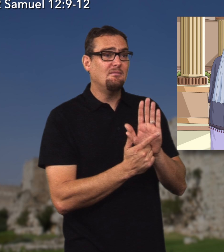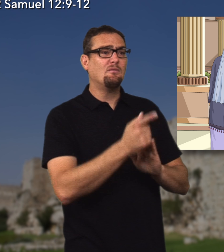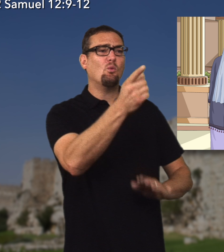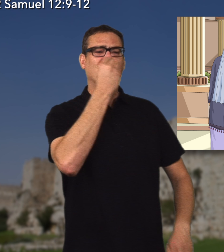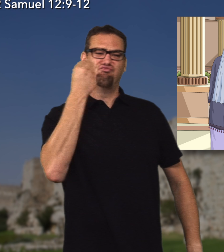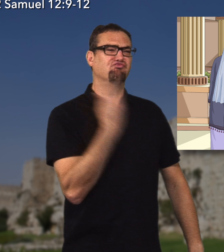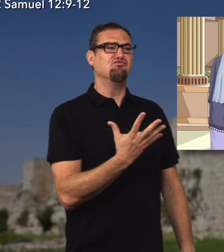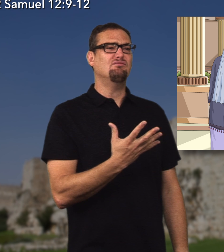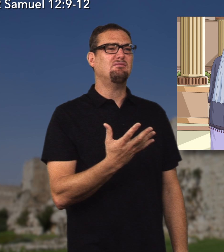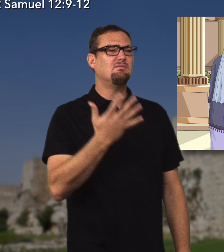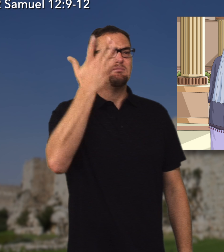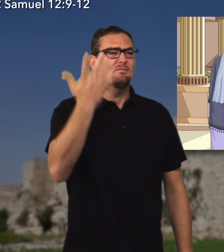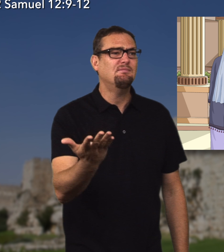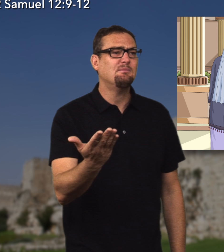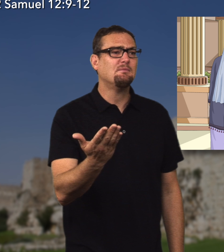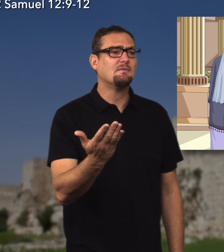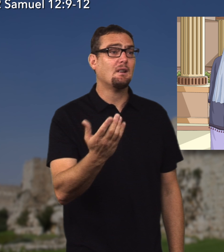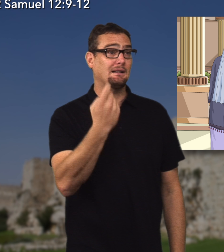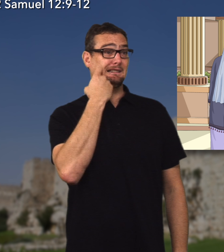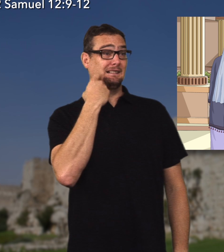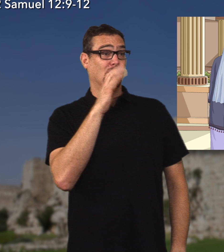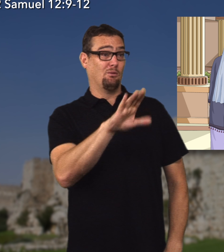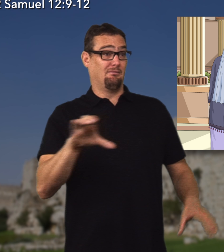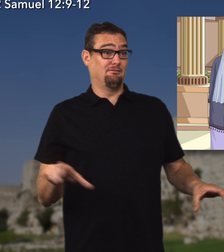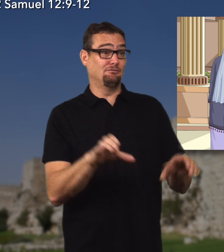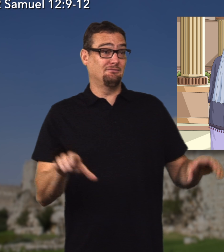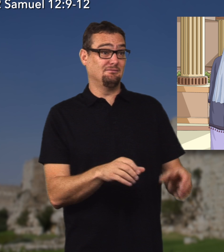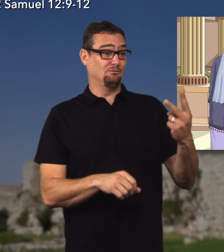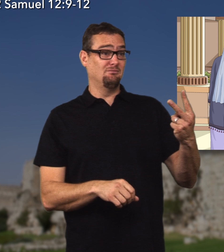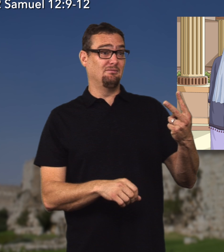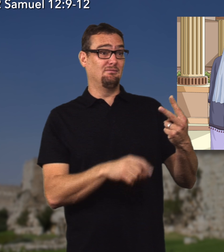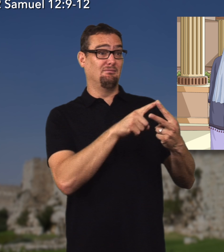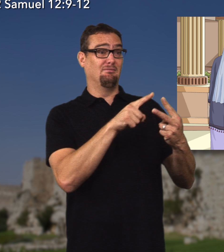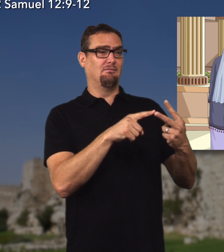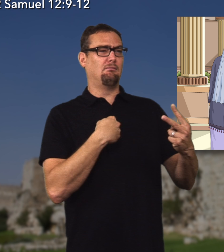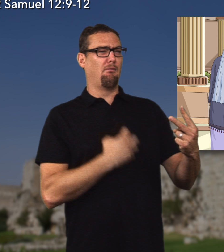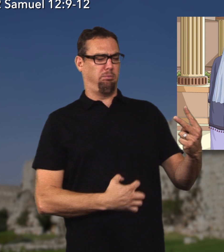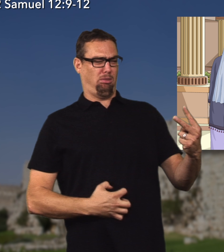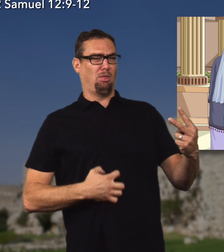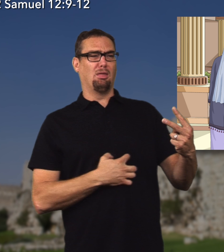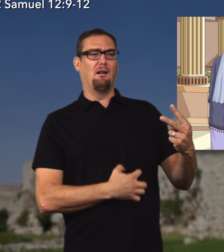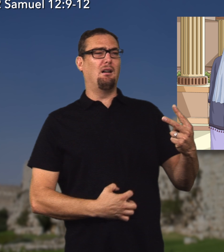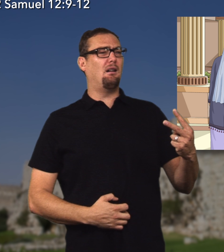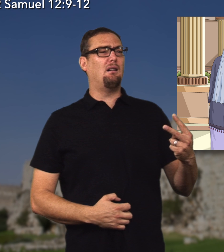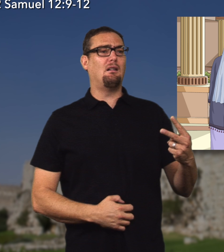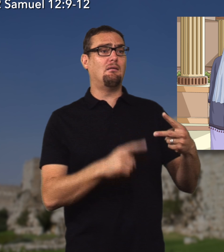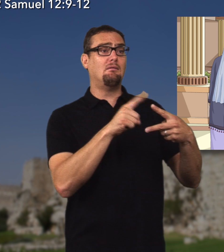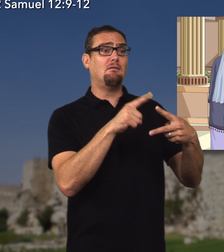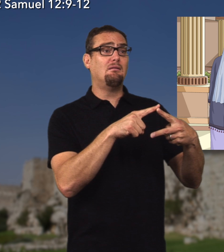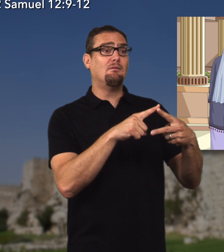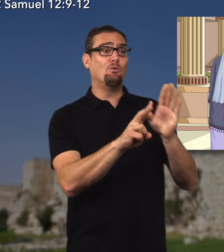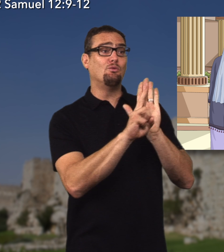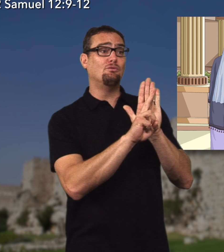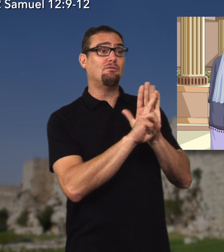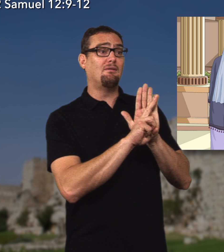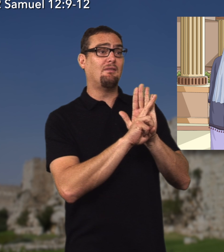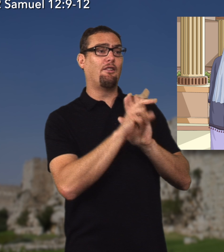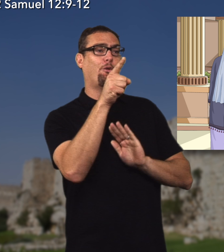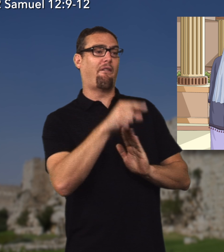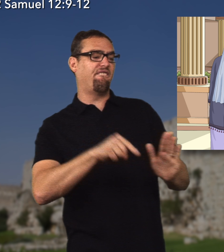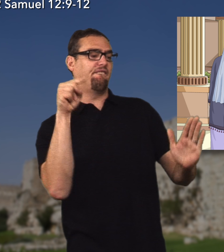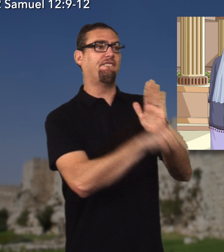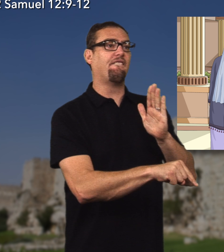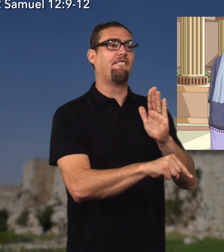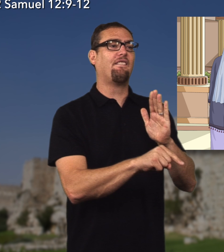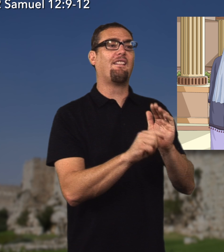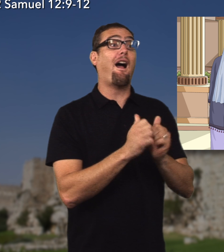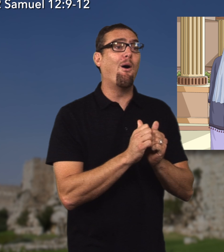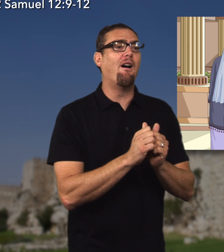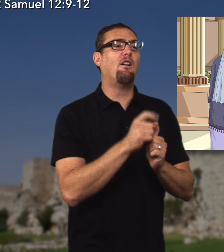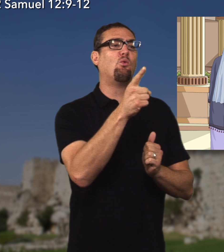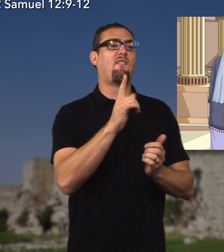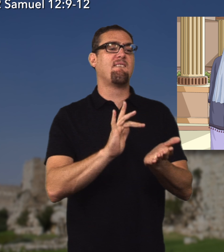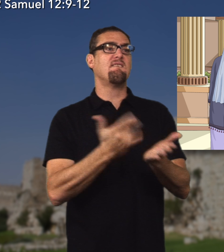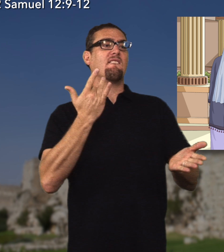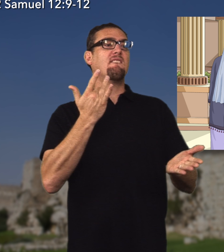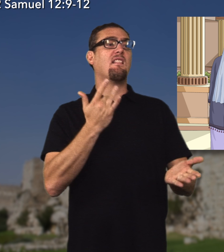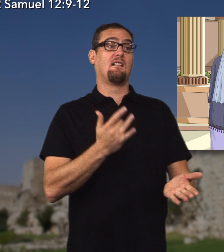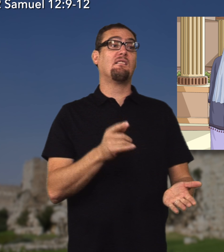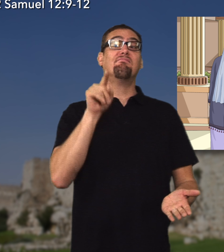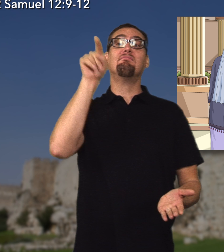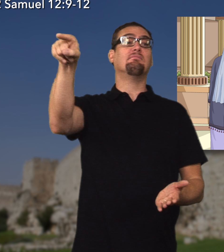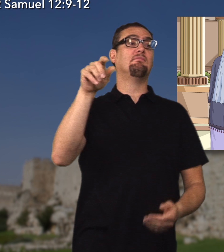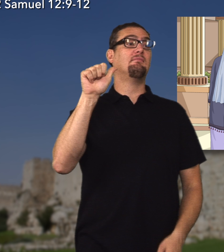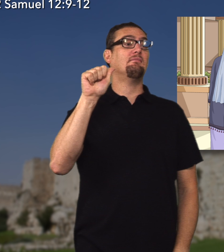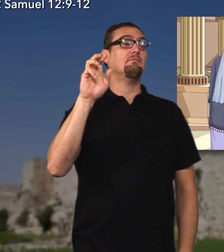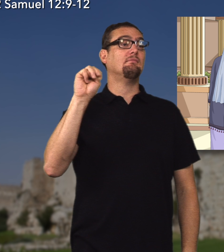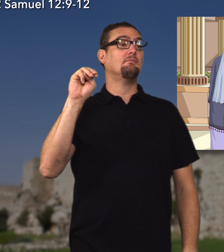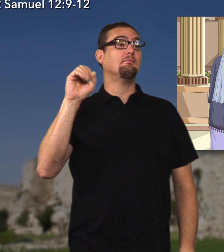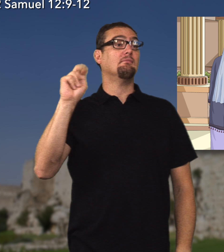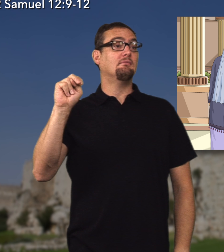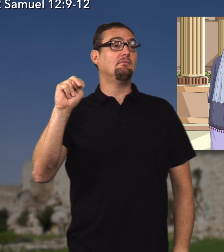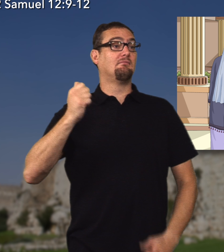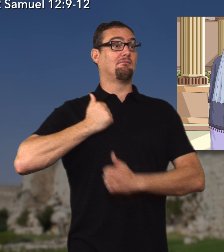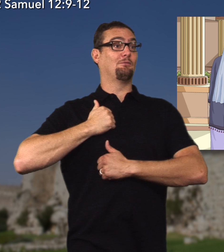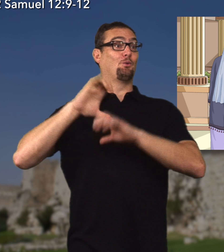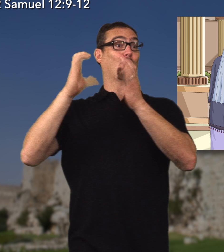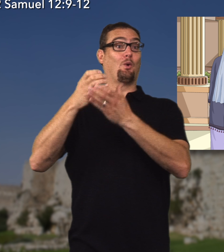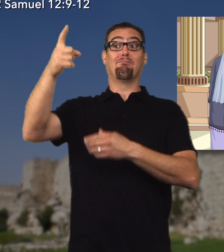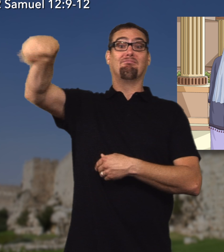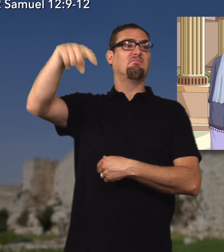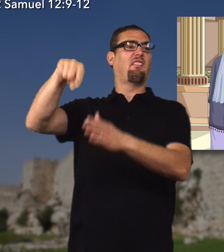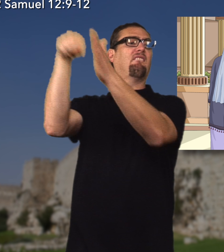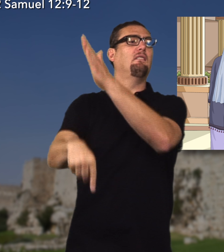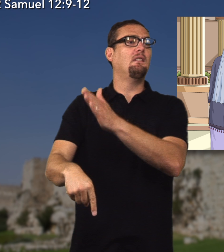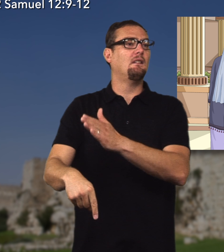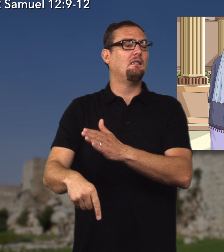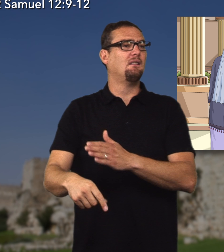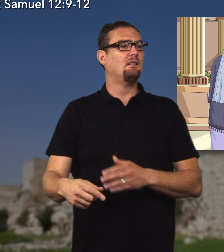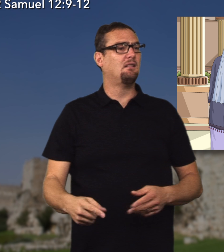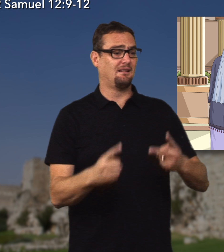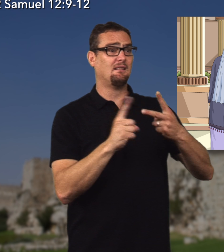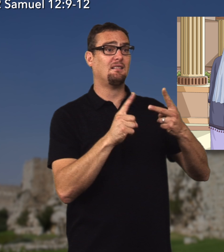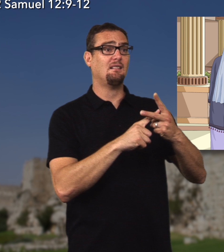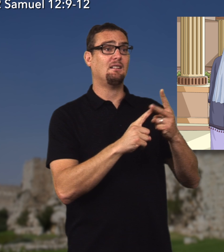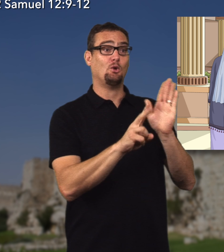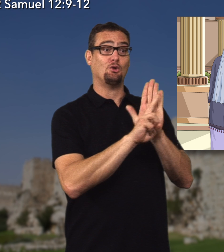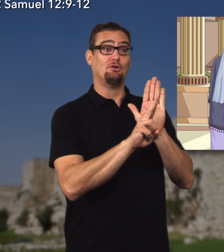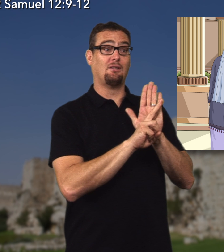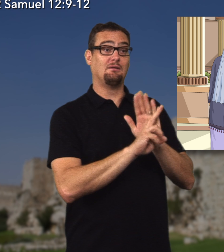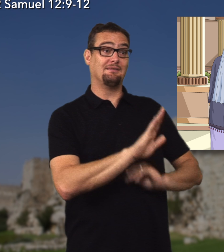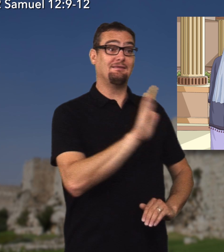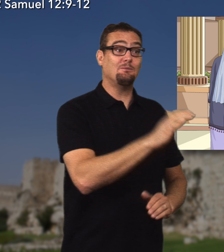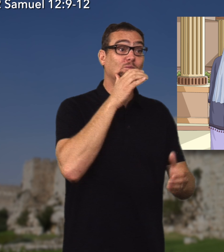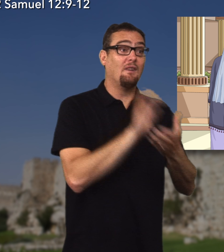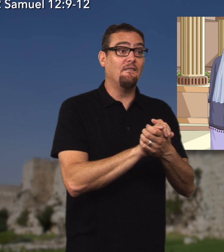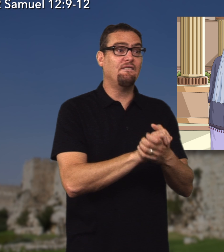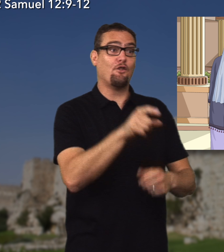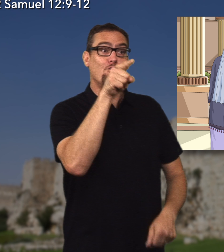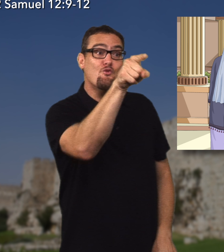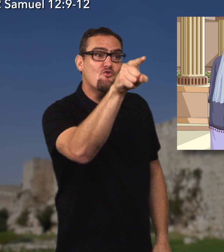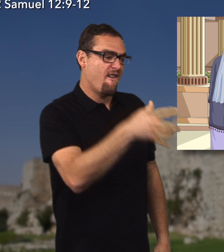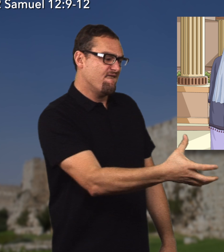You put Uriah the Hittite to the sword and took his wife as your own, for you have slain him with the sword of the Ammonites.